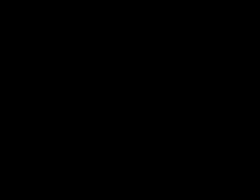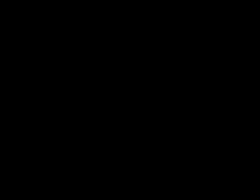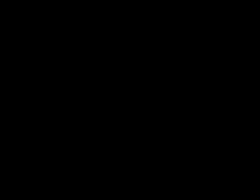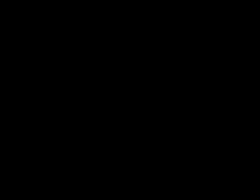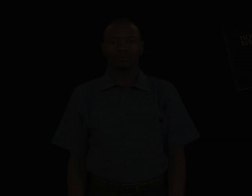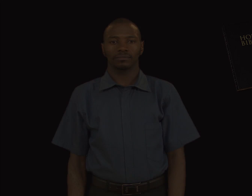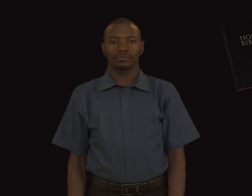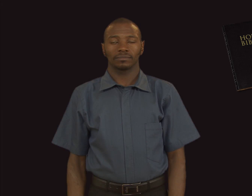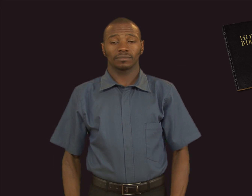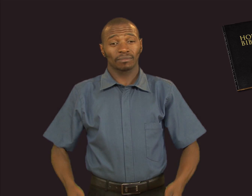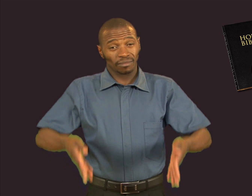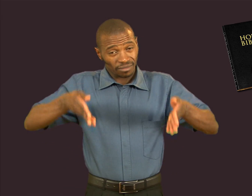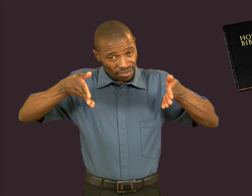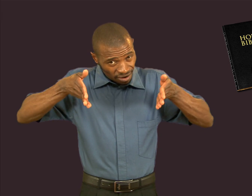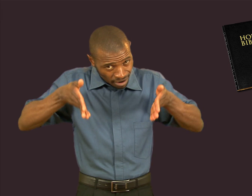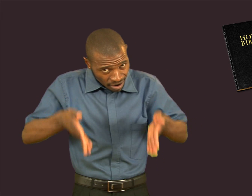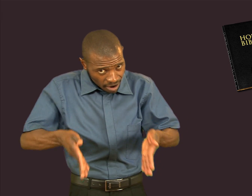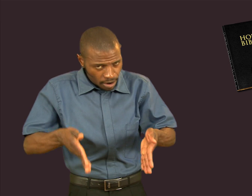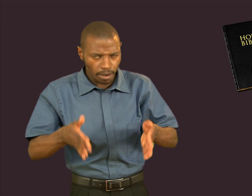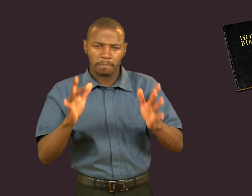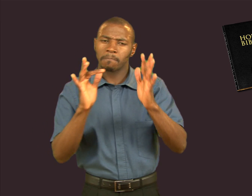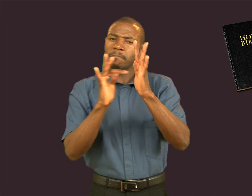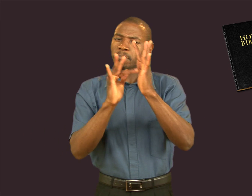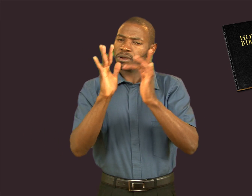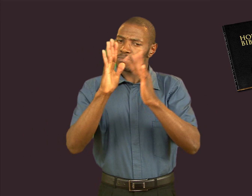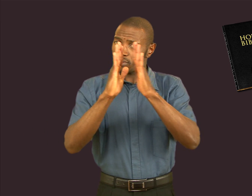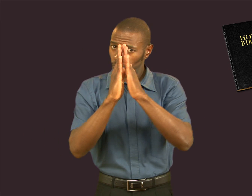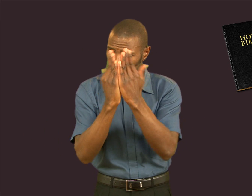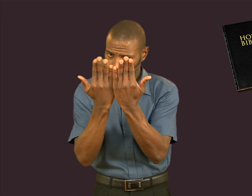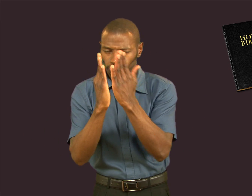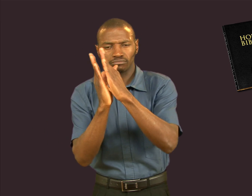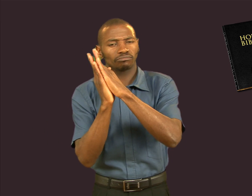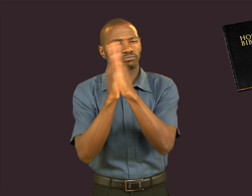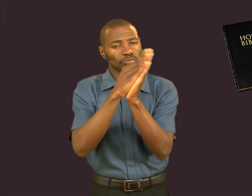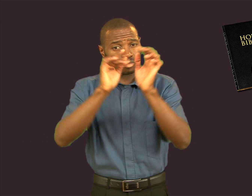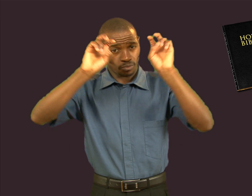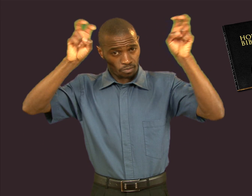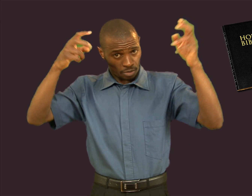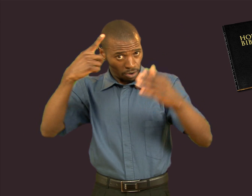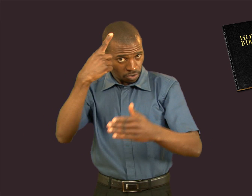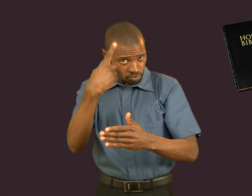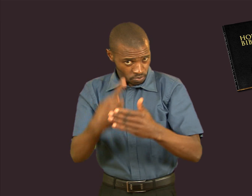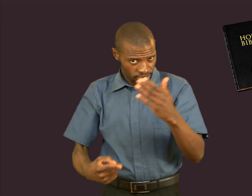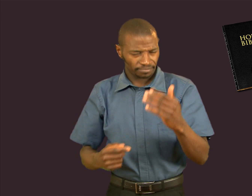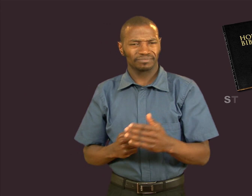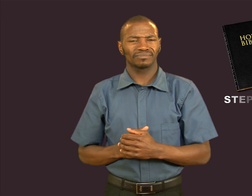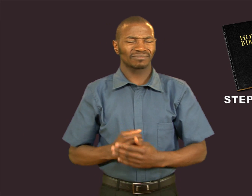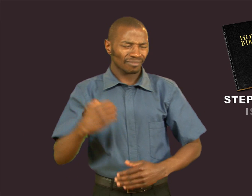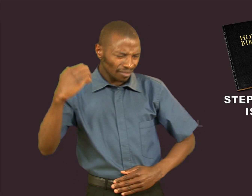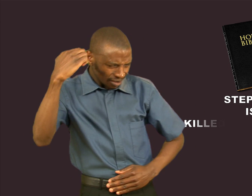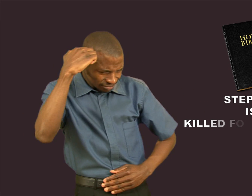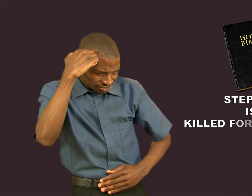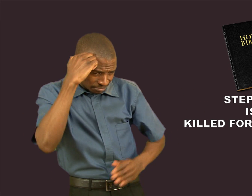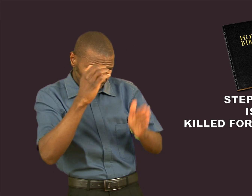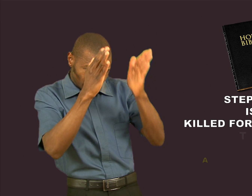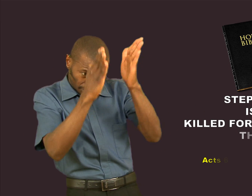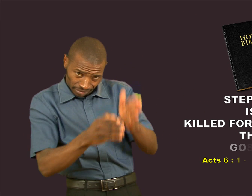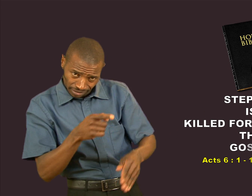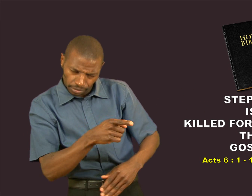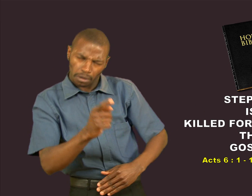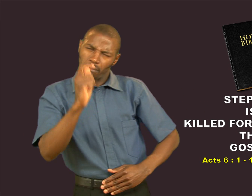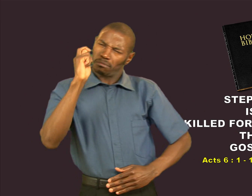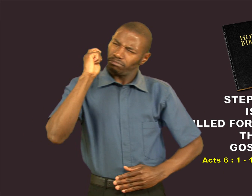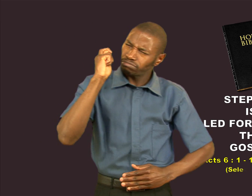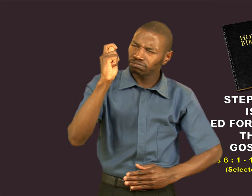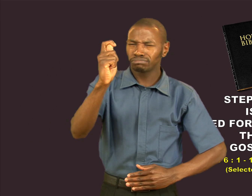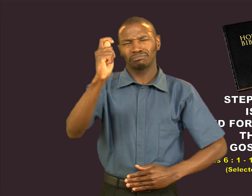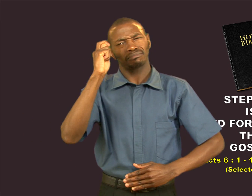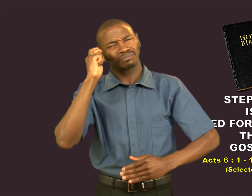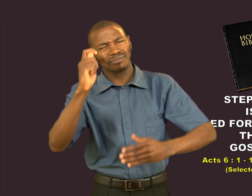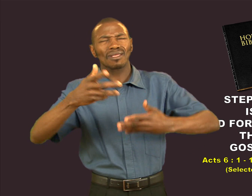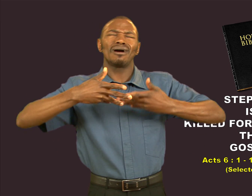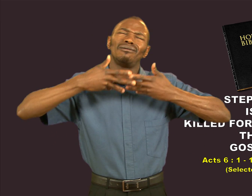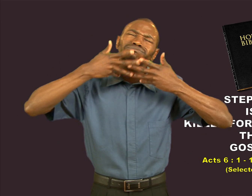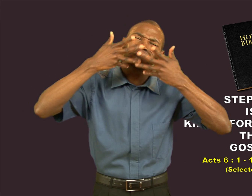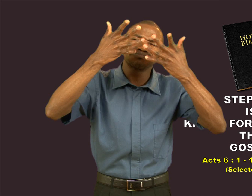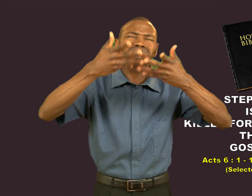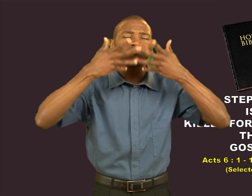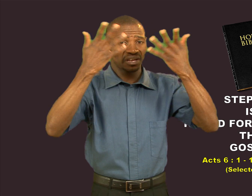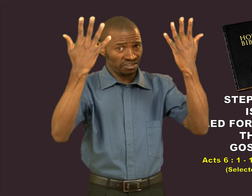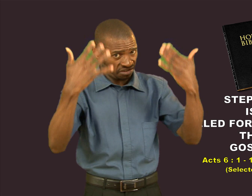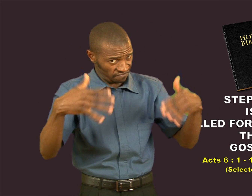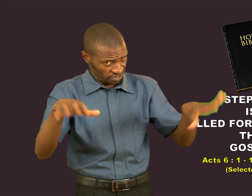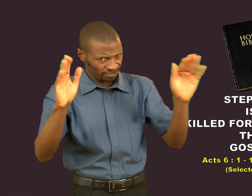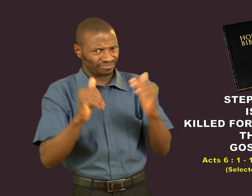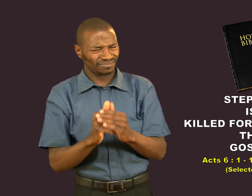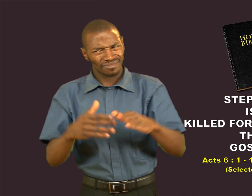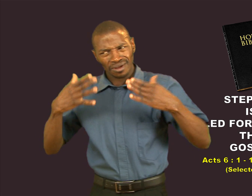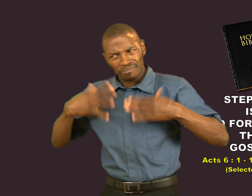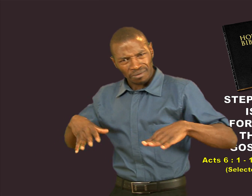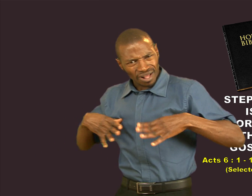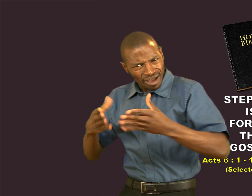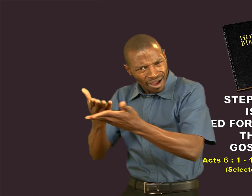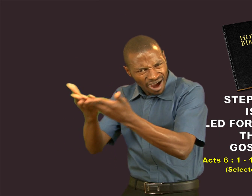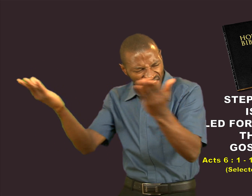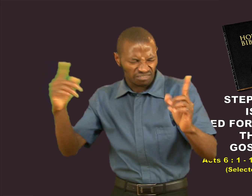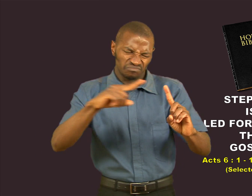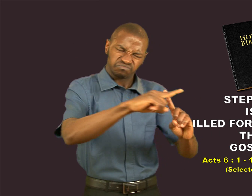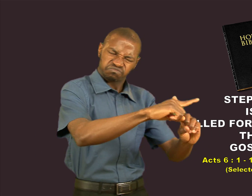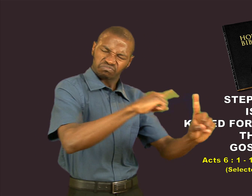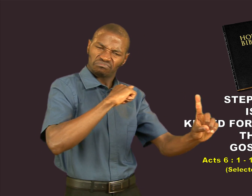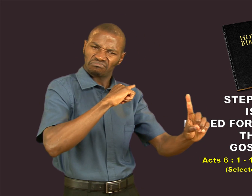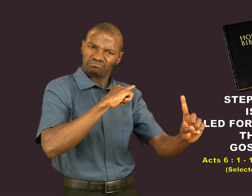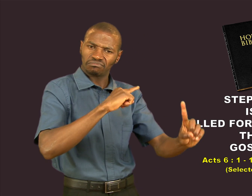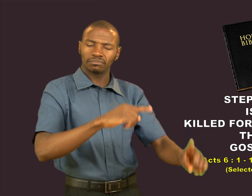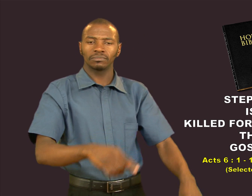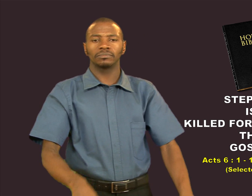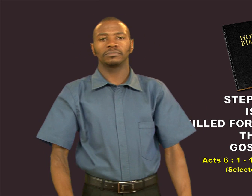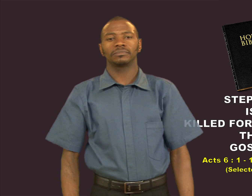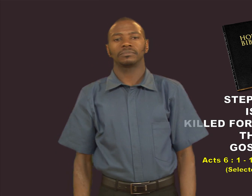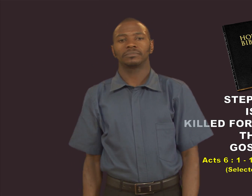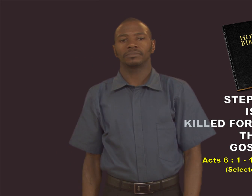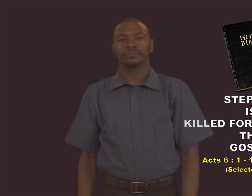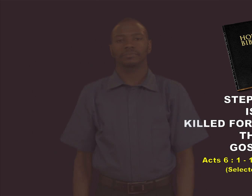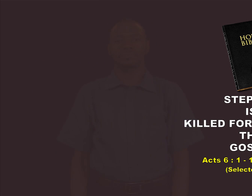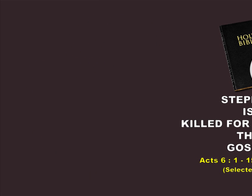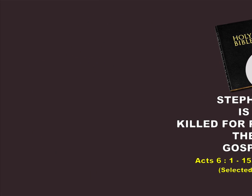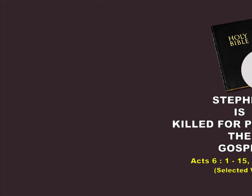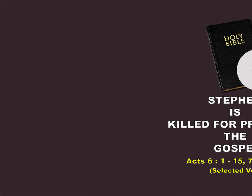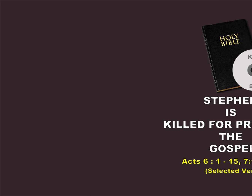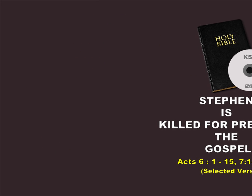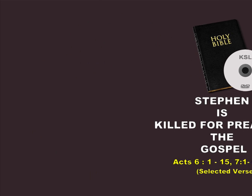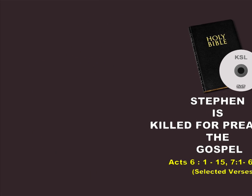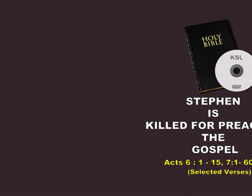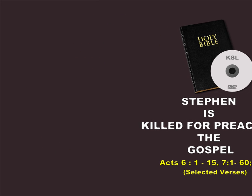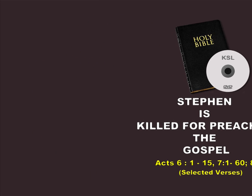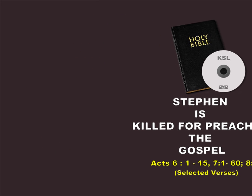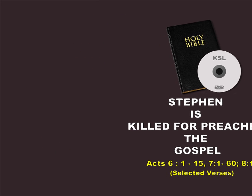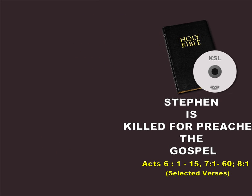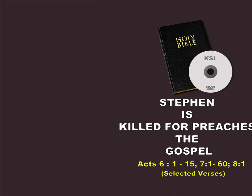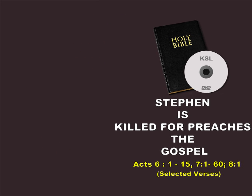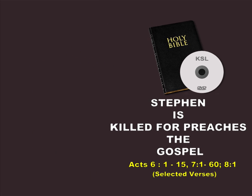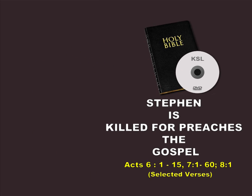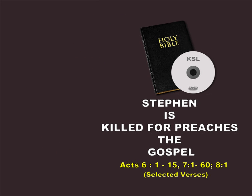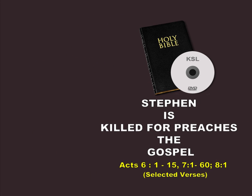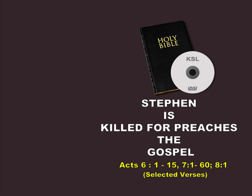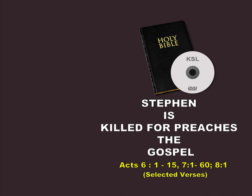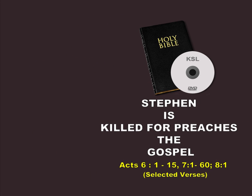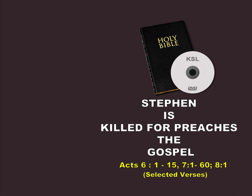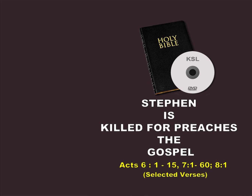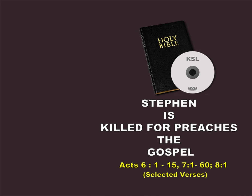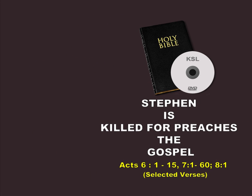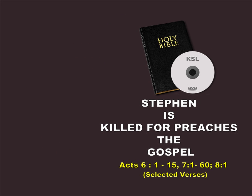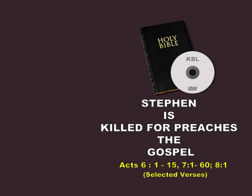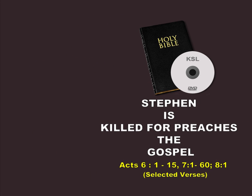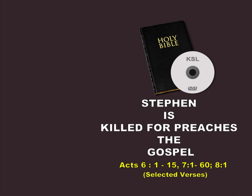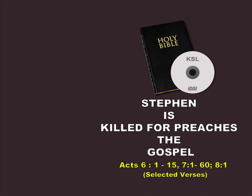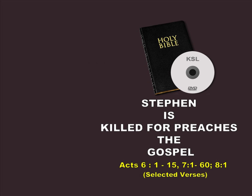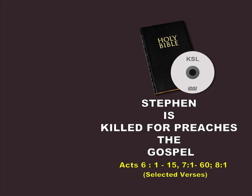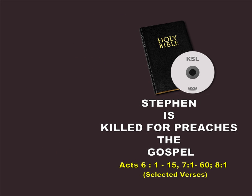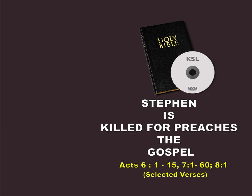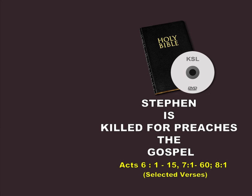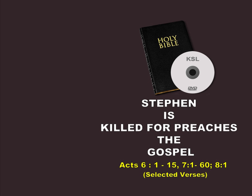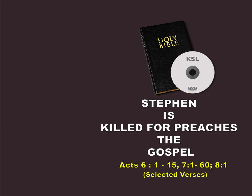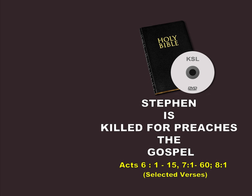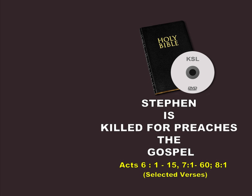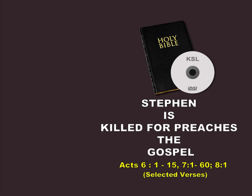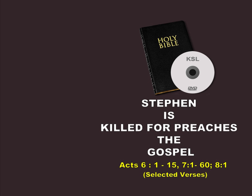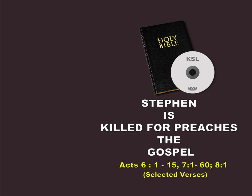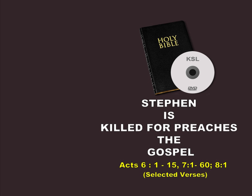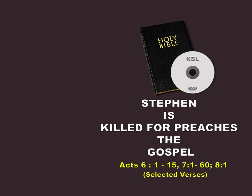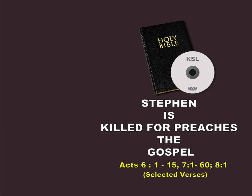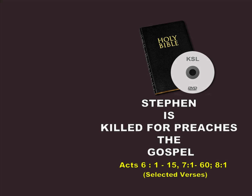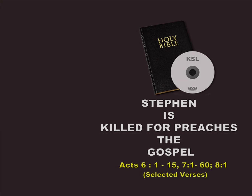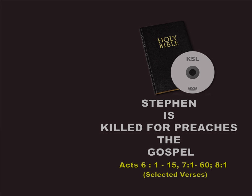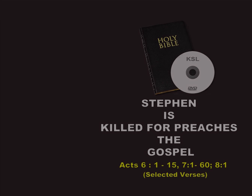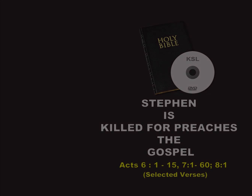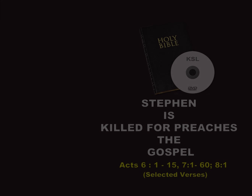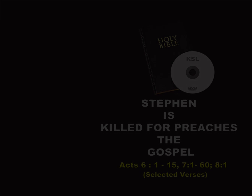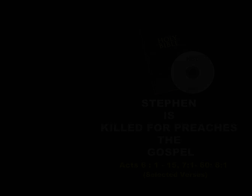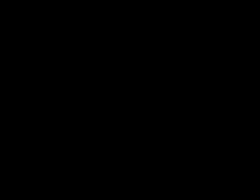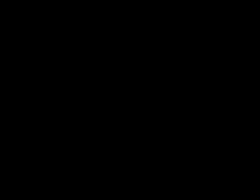Stephen killed for preaching the gospel